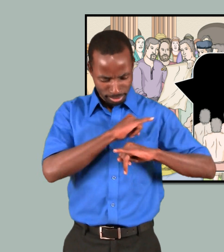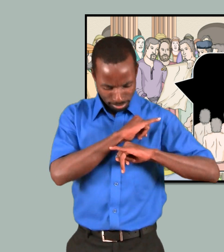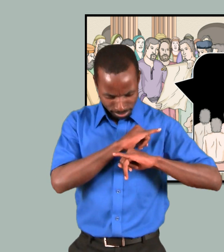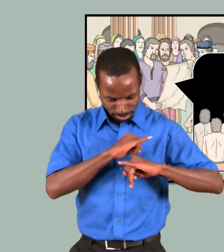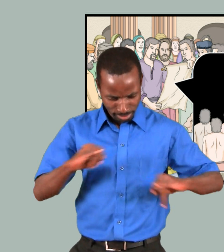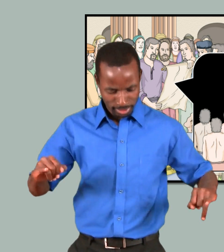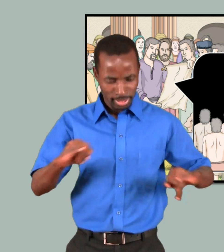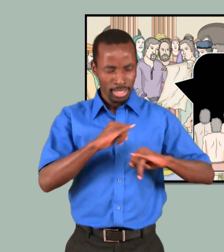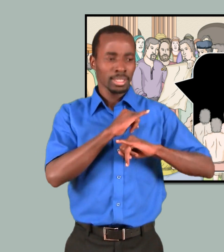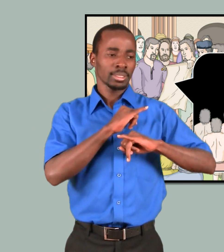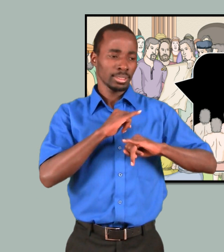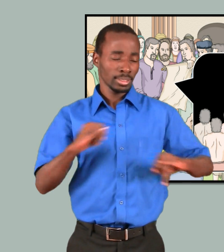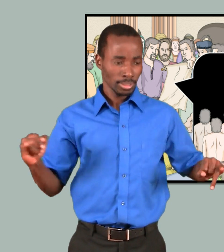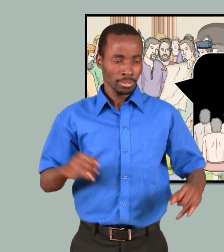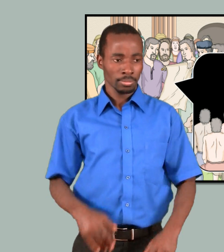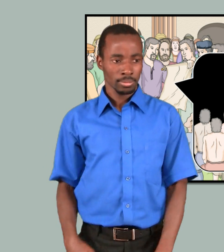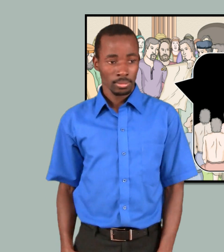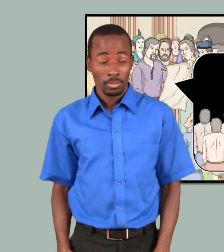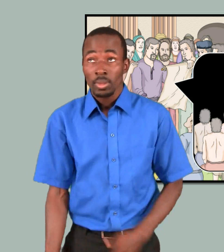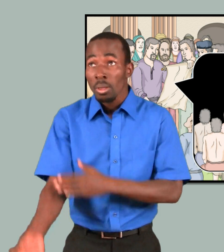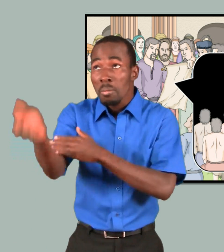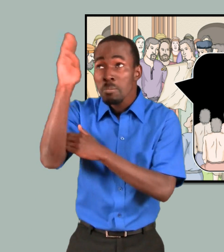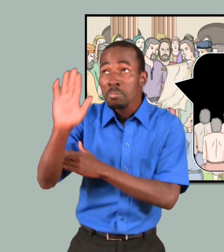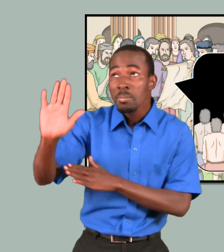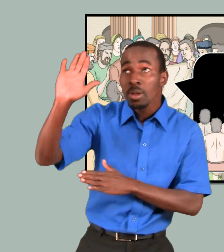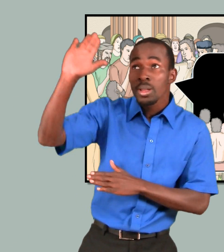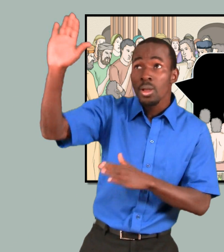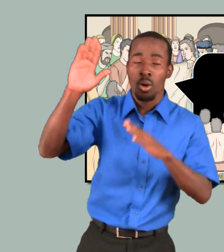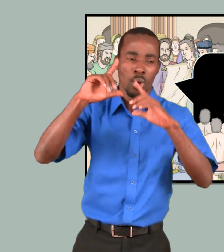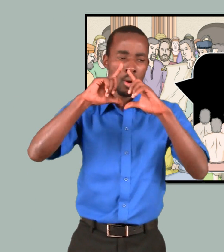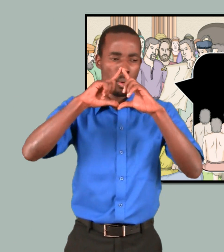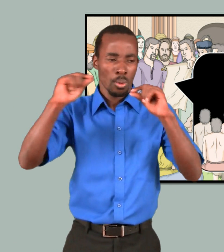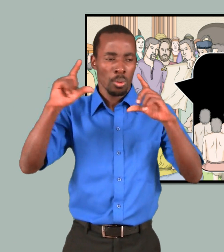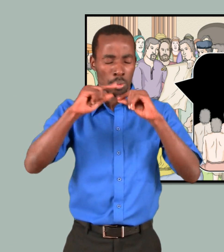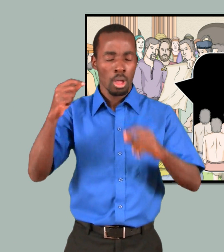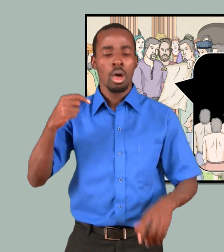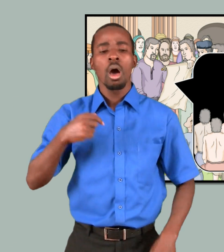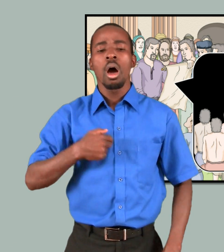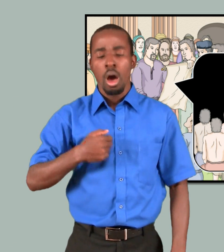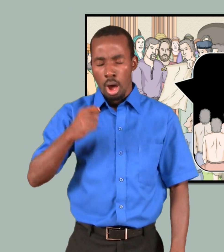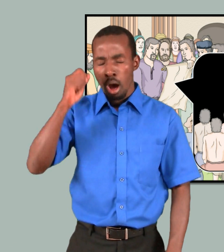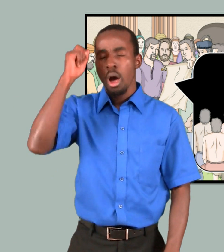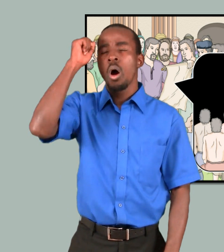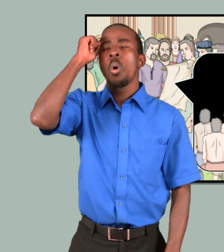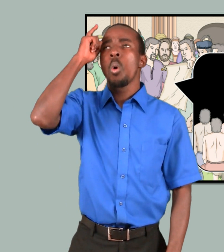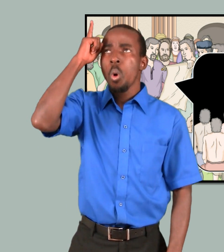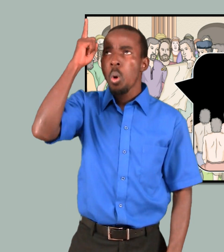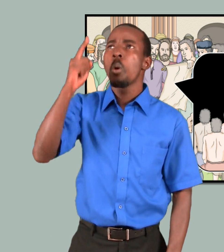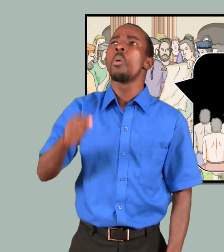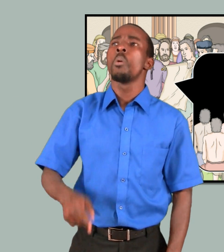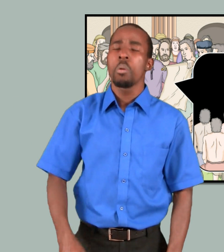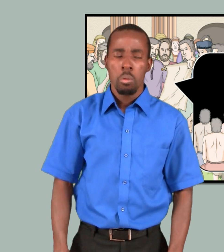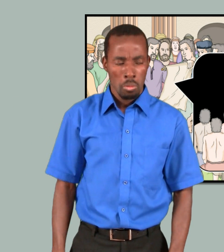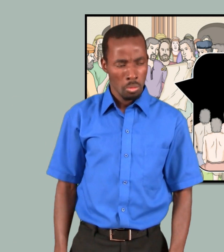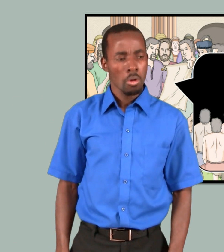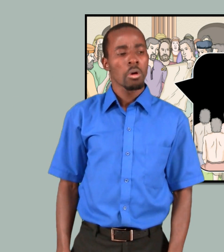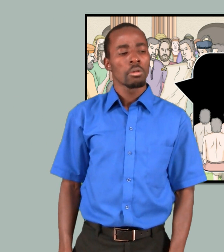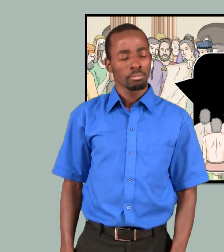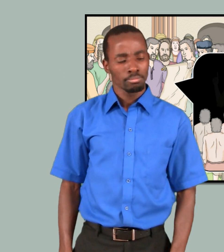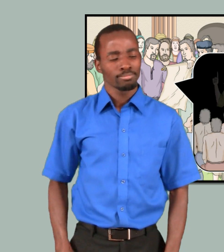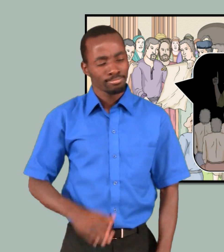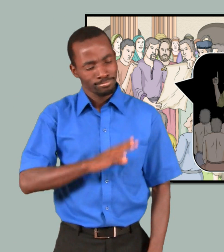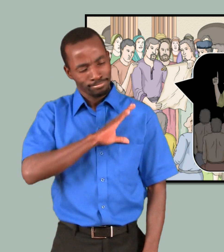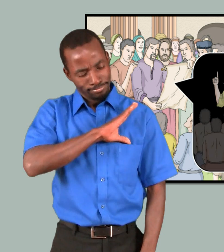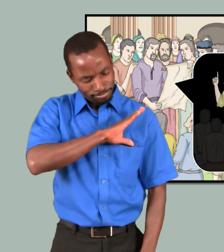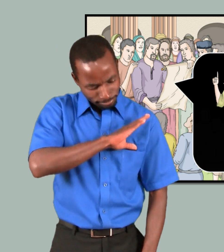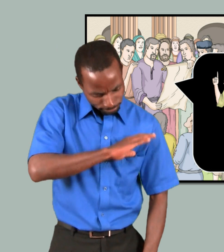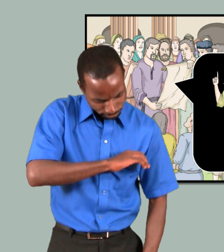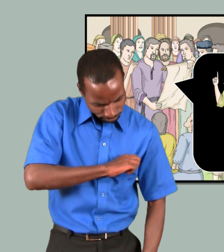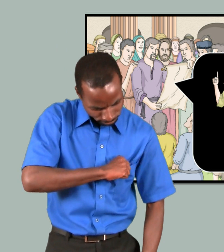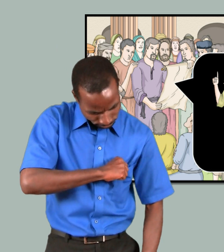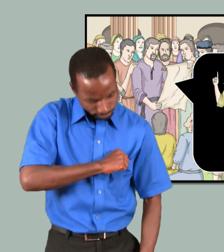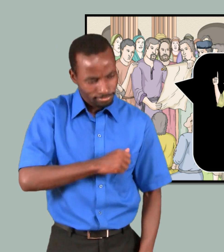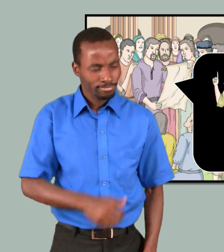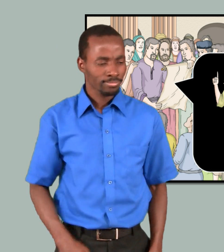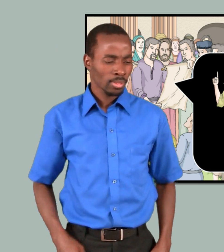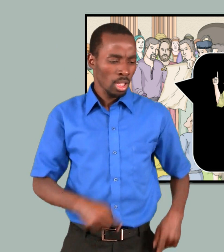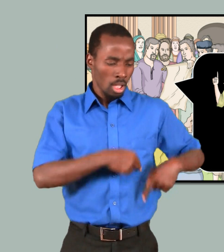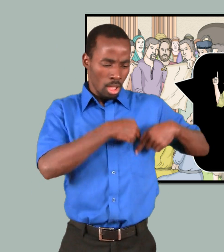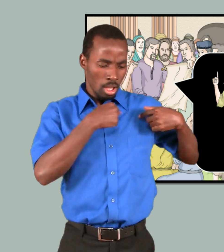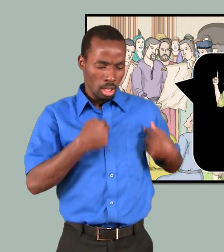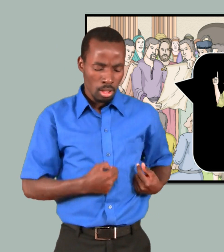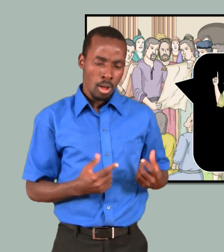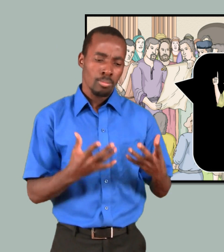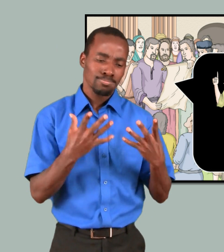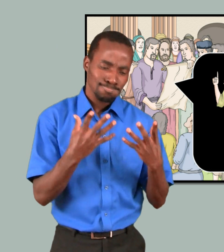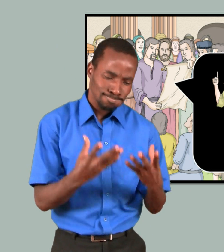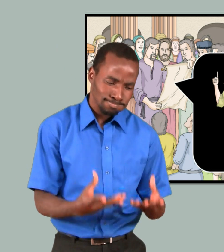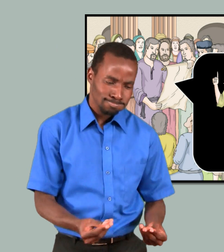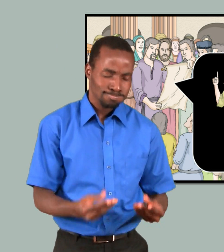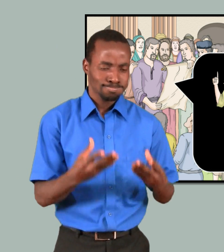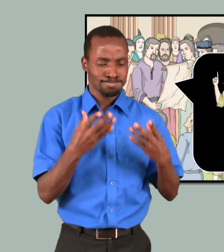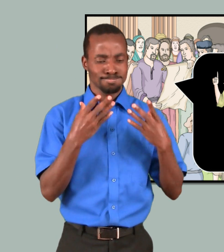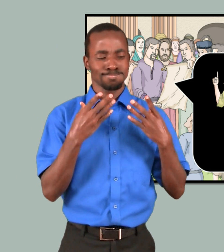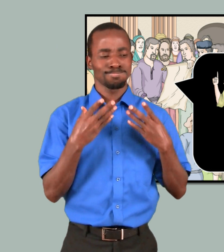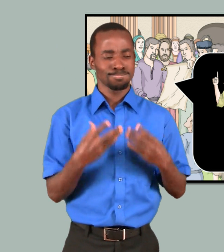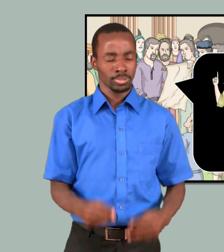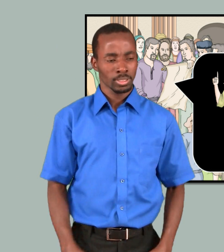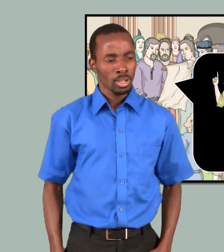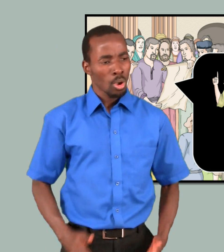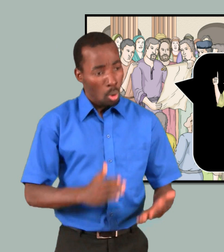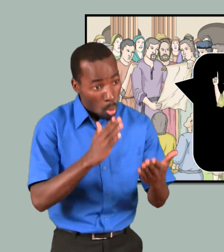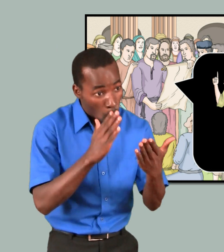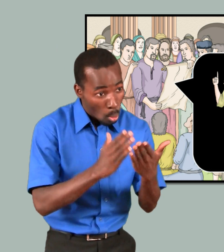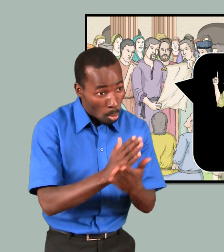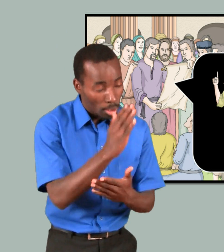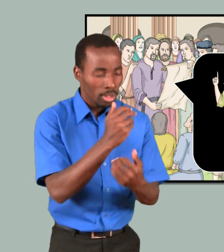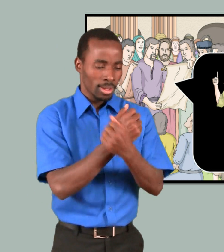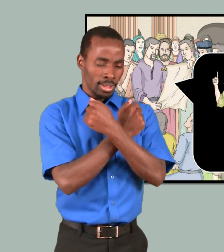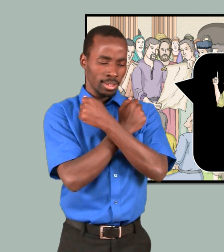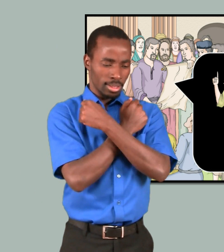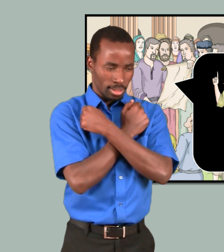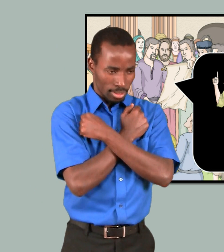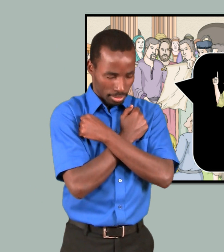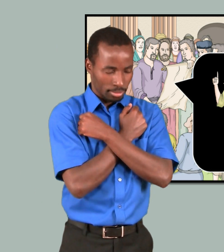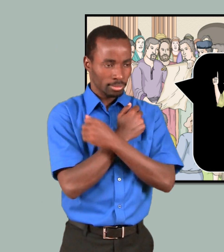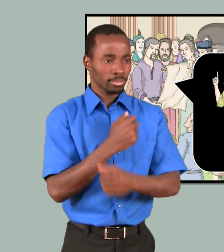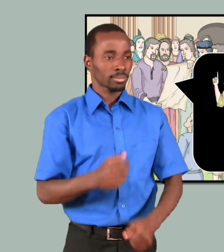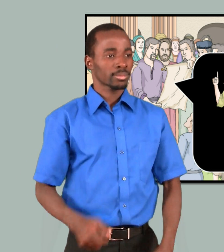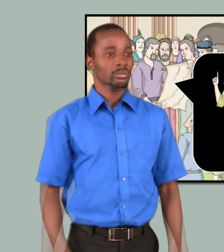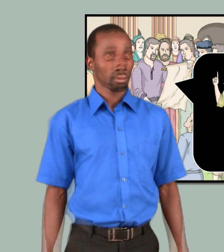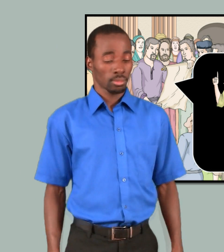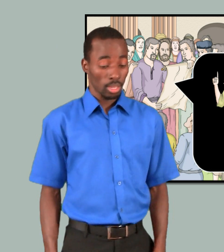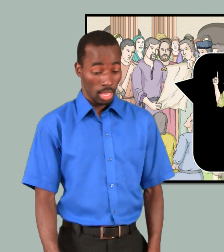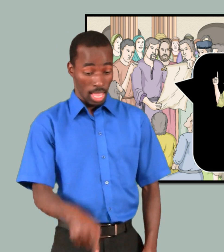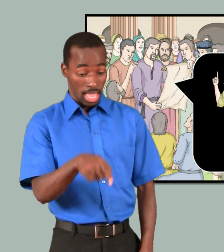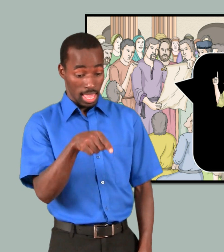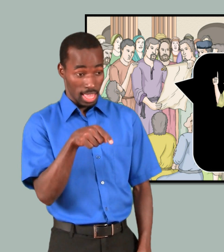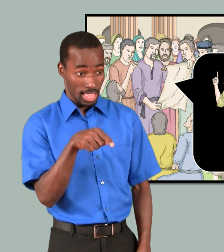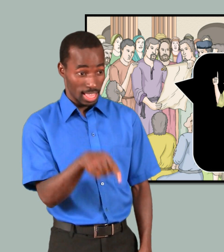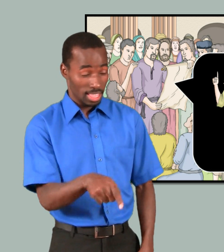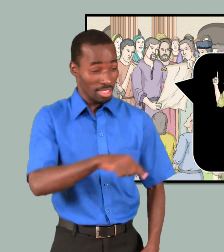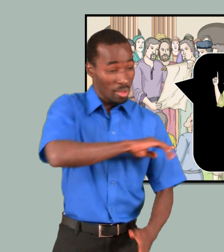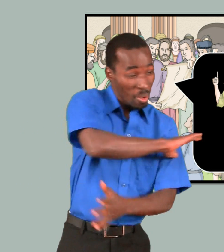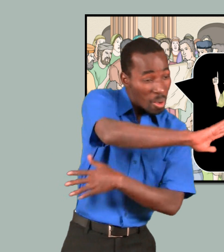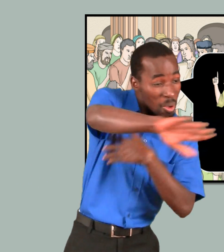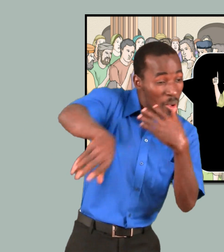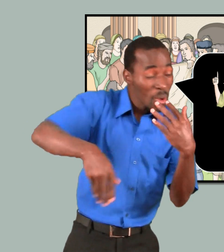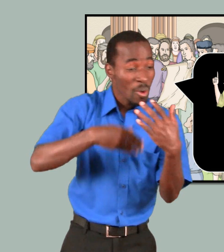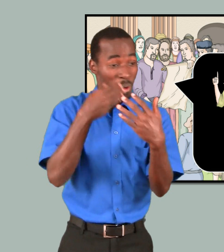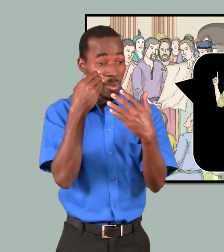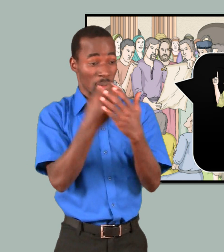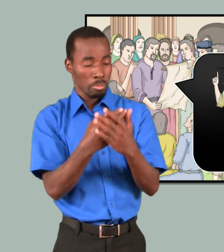in the Holy Spirit and in sincere love;